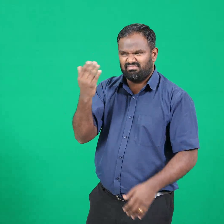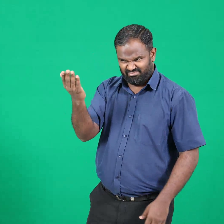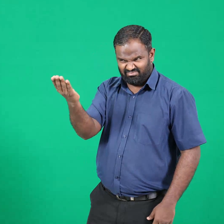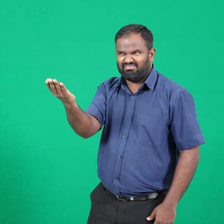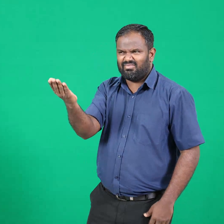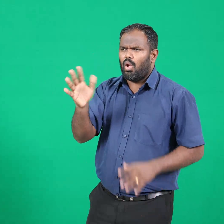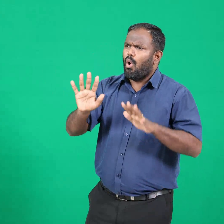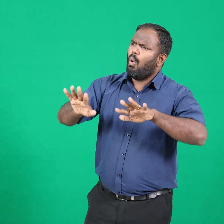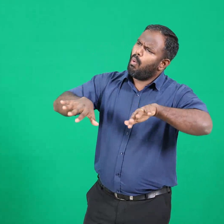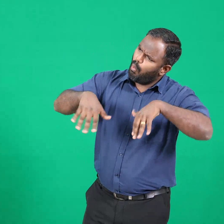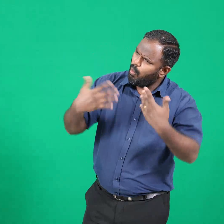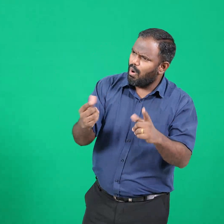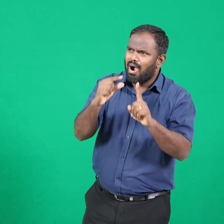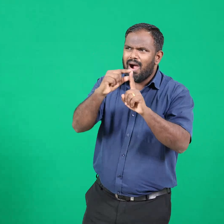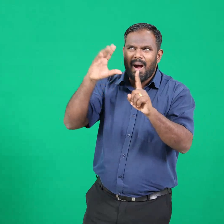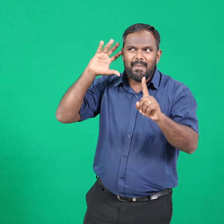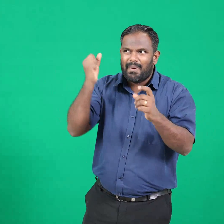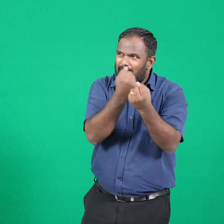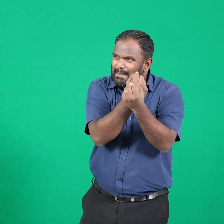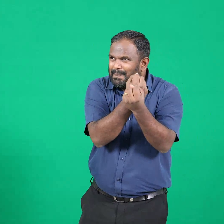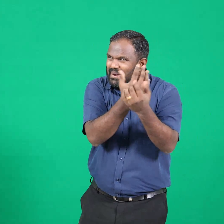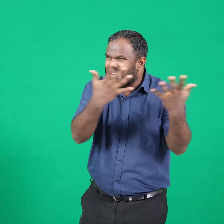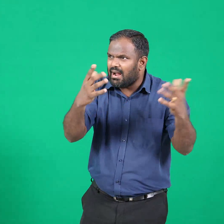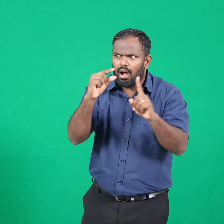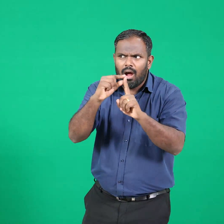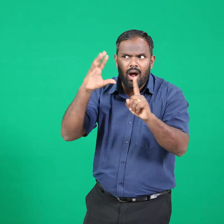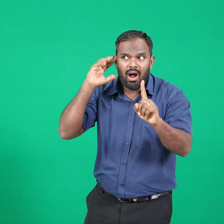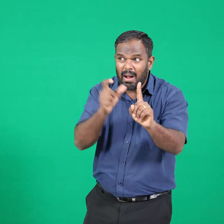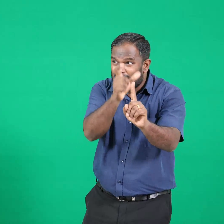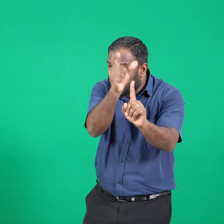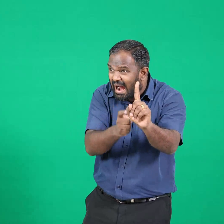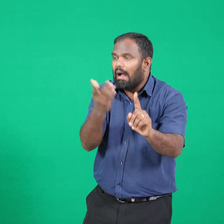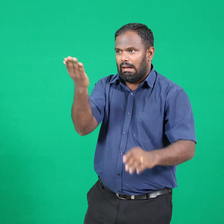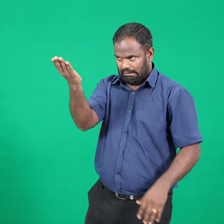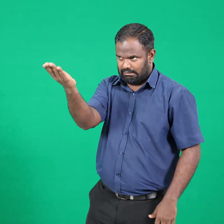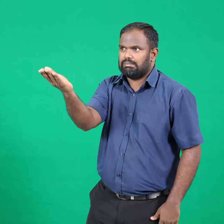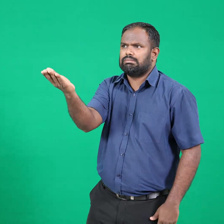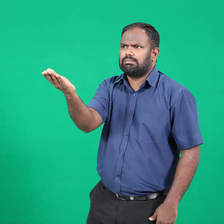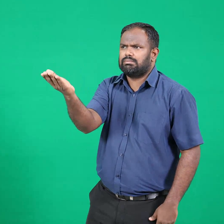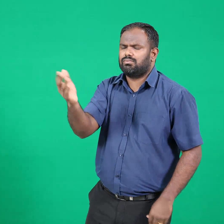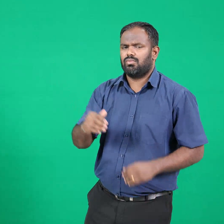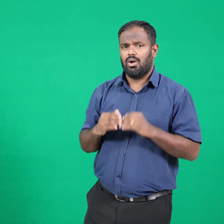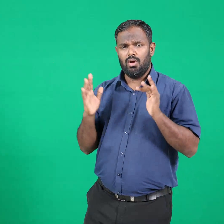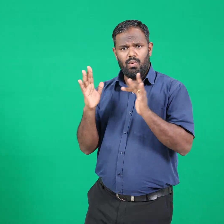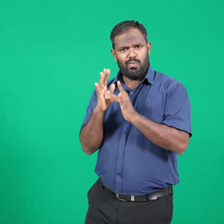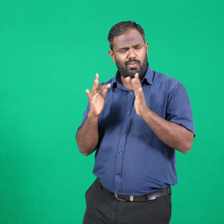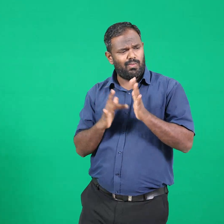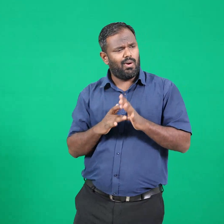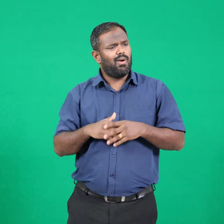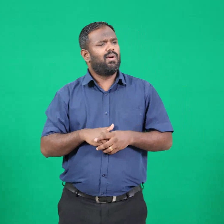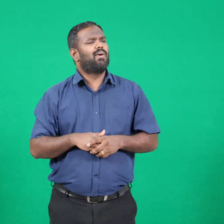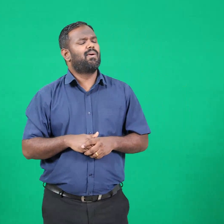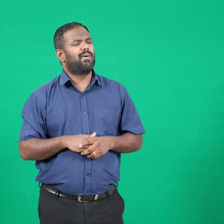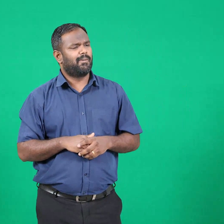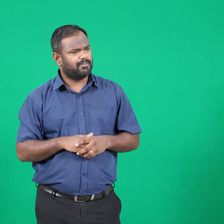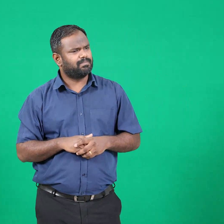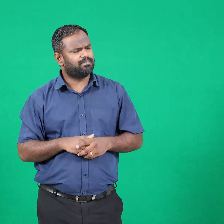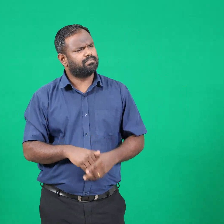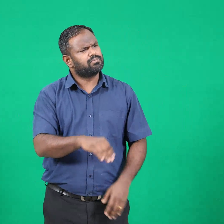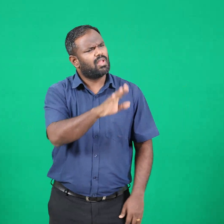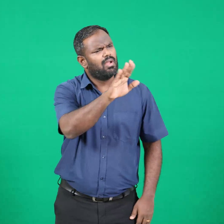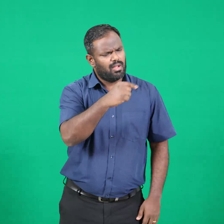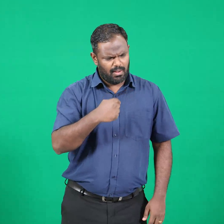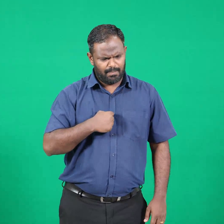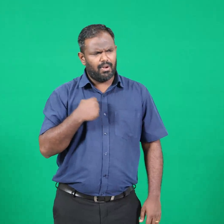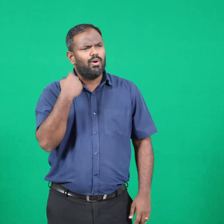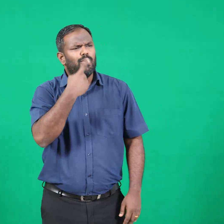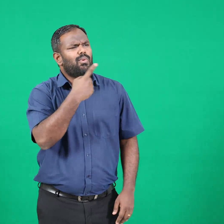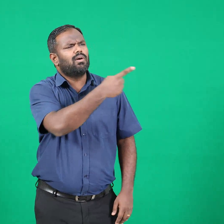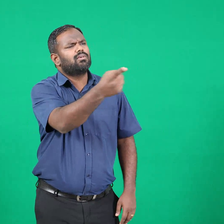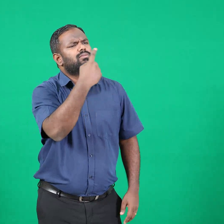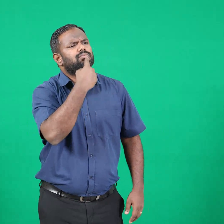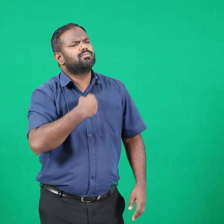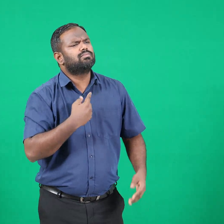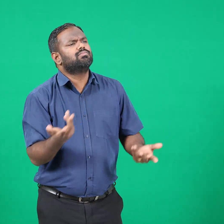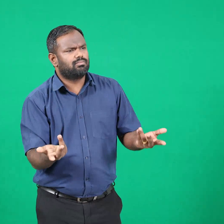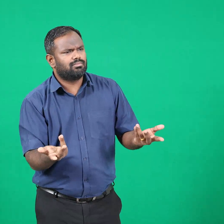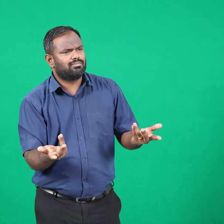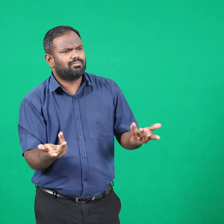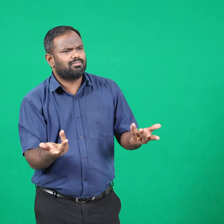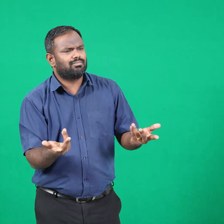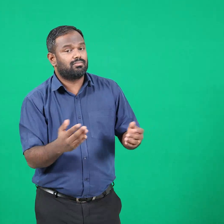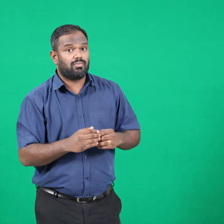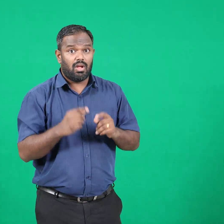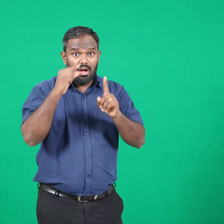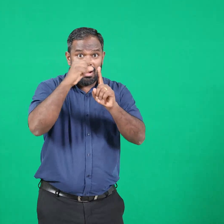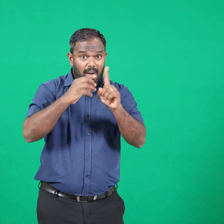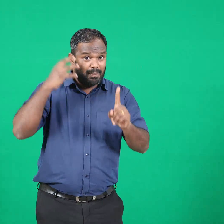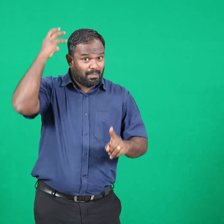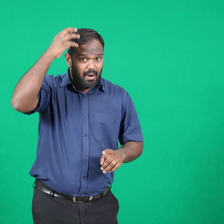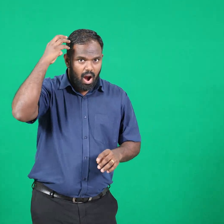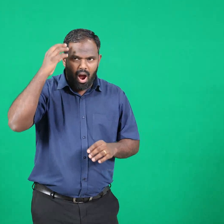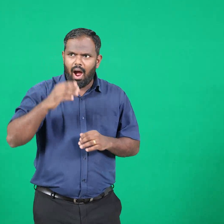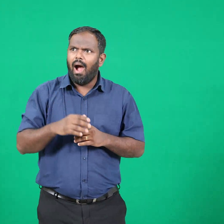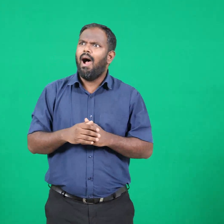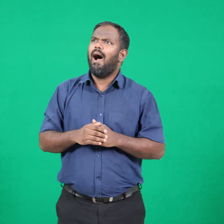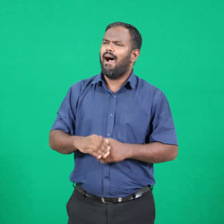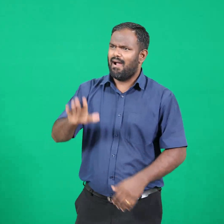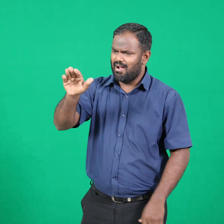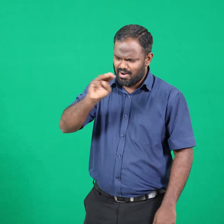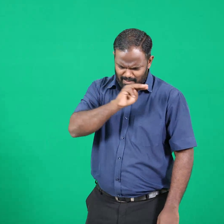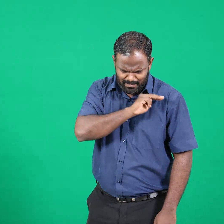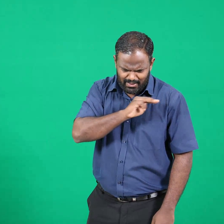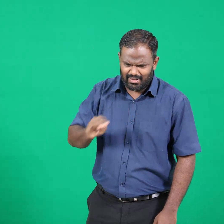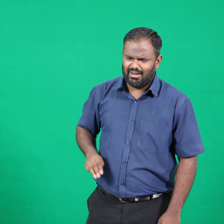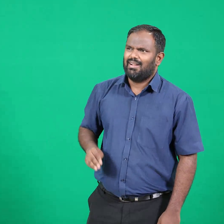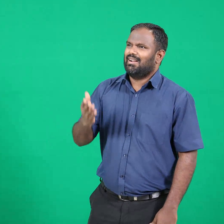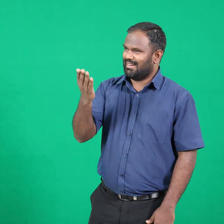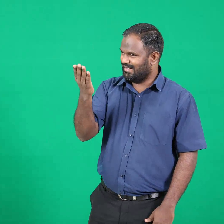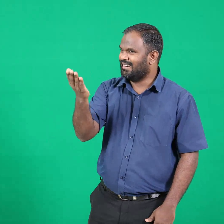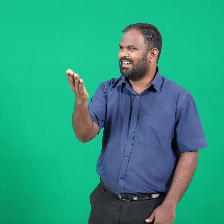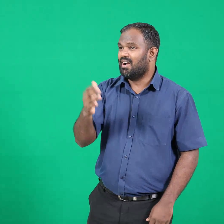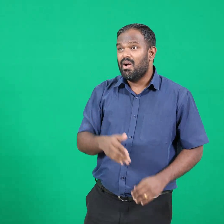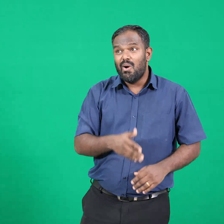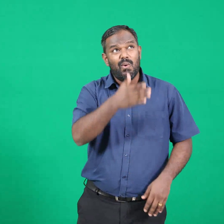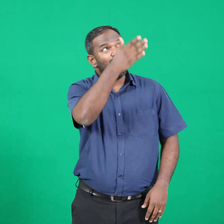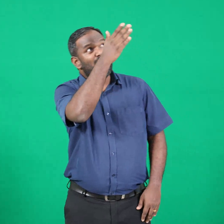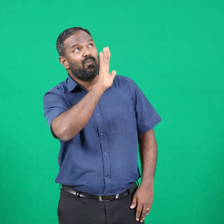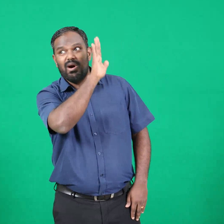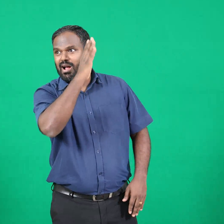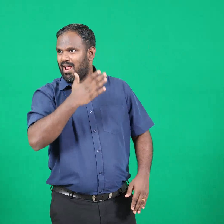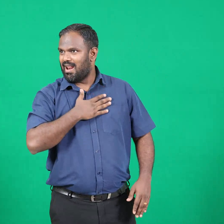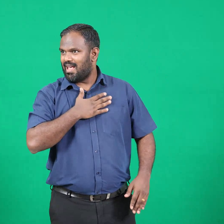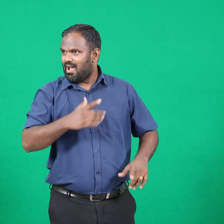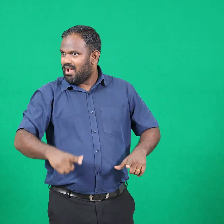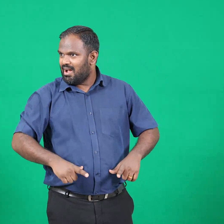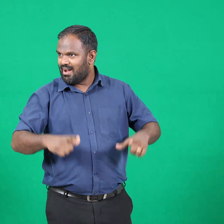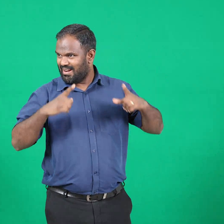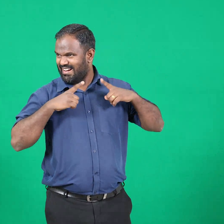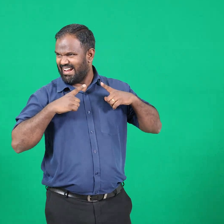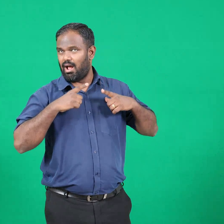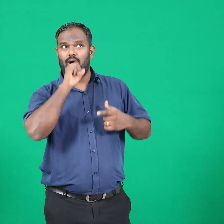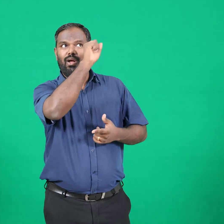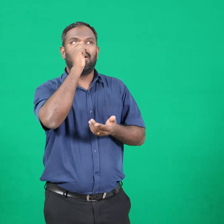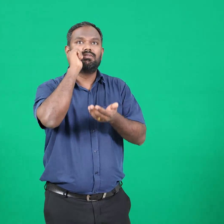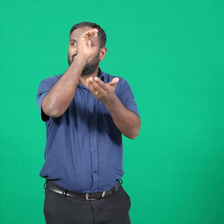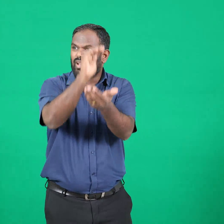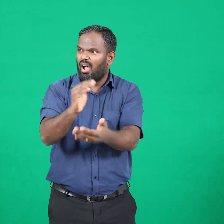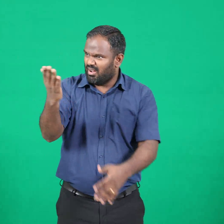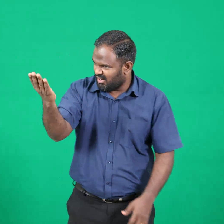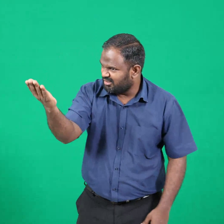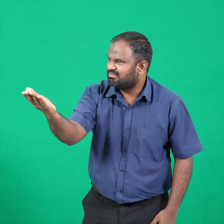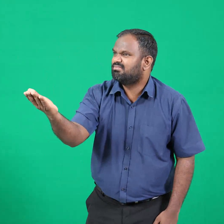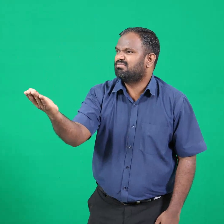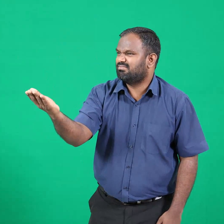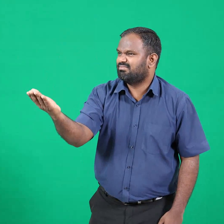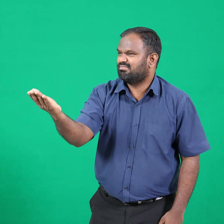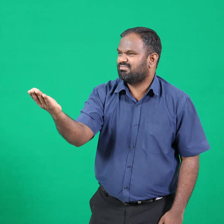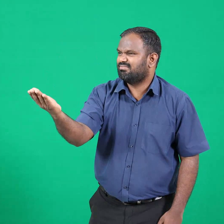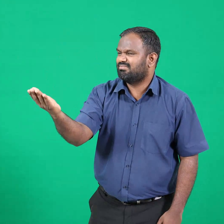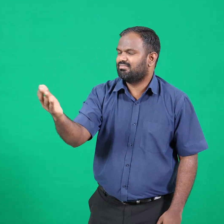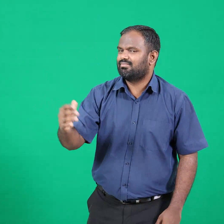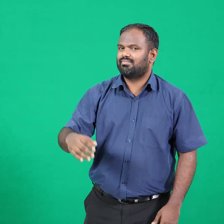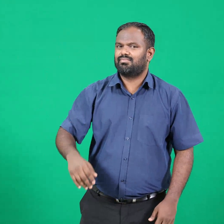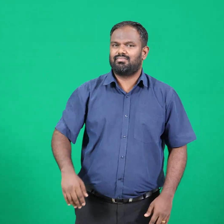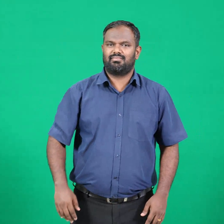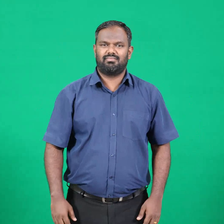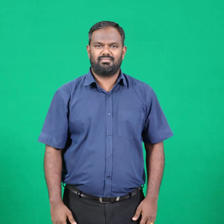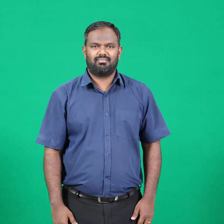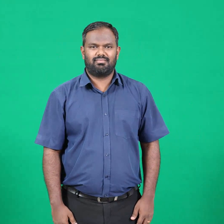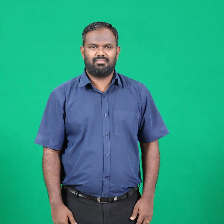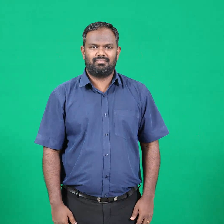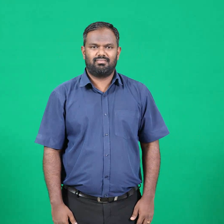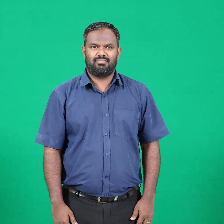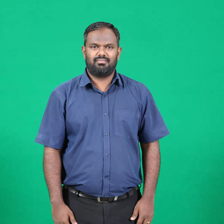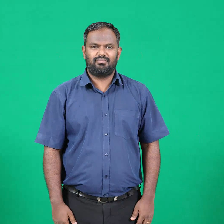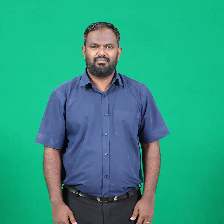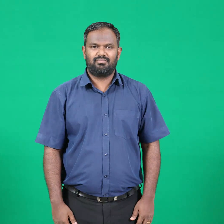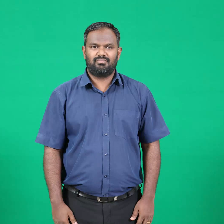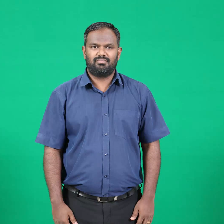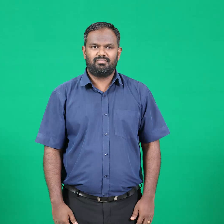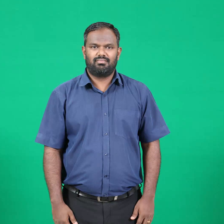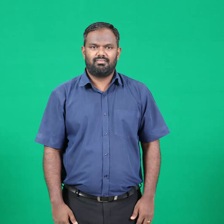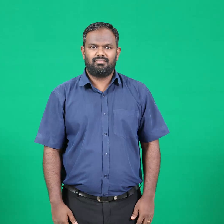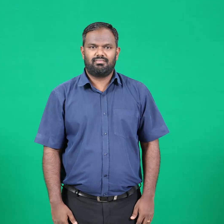"But what about you?" Jesus asked. " Who do you say I am?" Simon Peter answered, "You are the Christ, the Son of the living God."